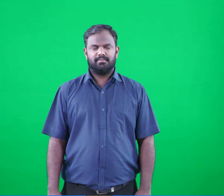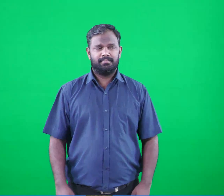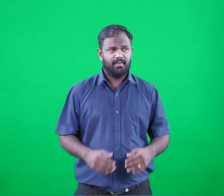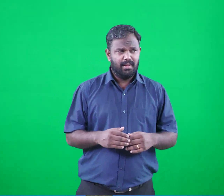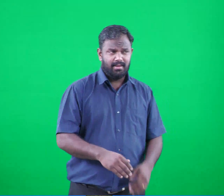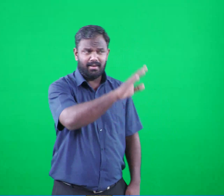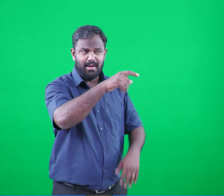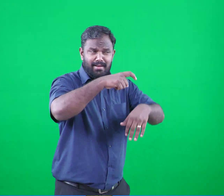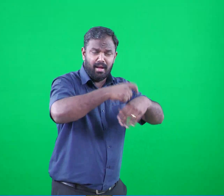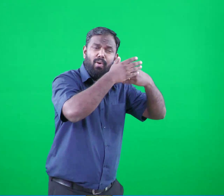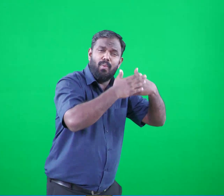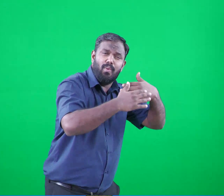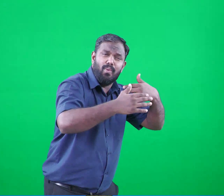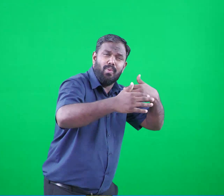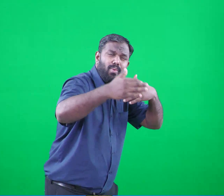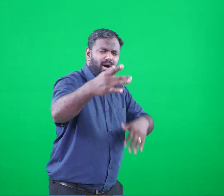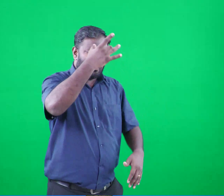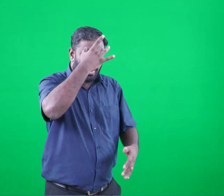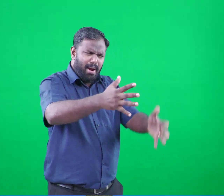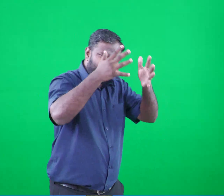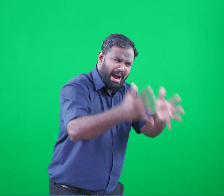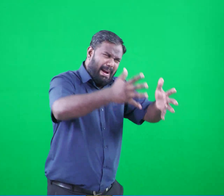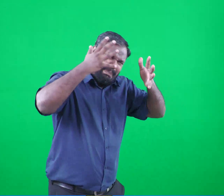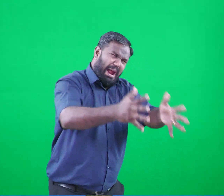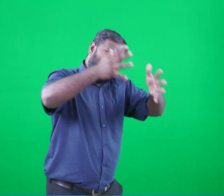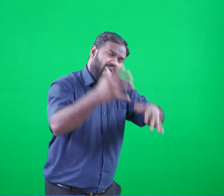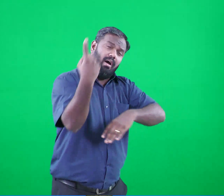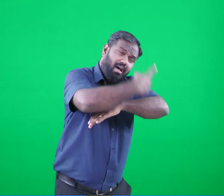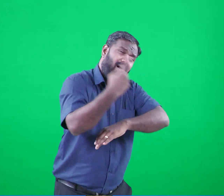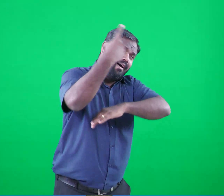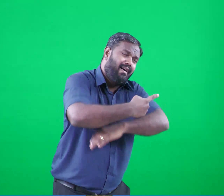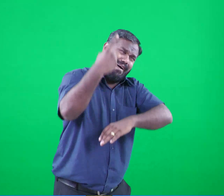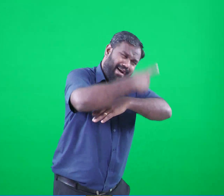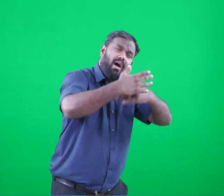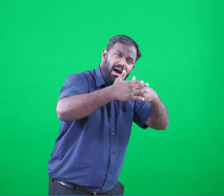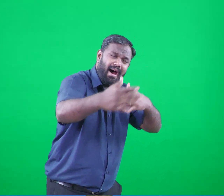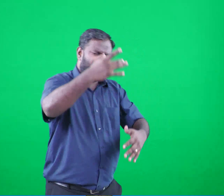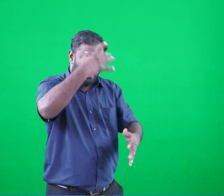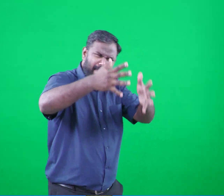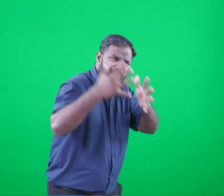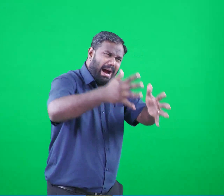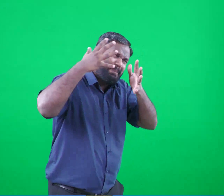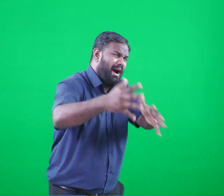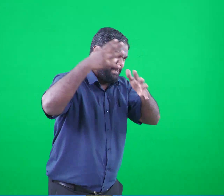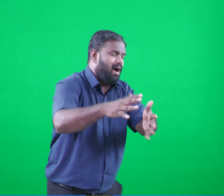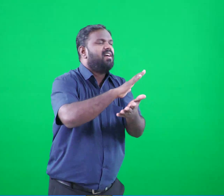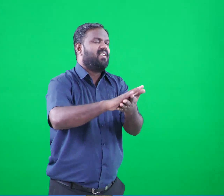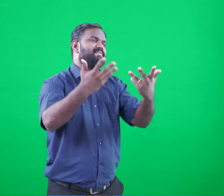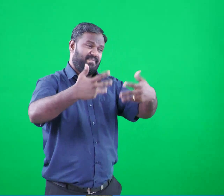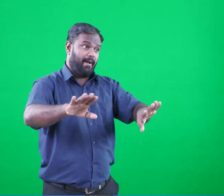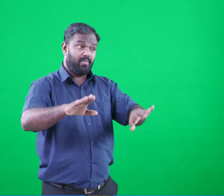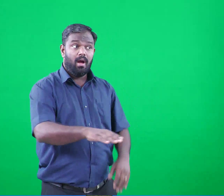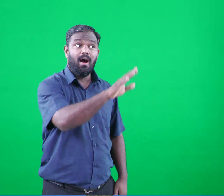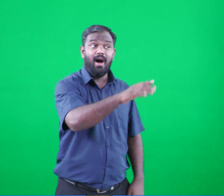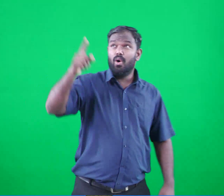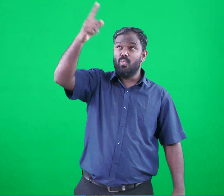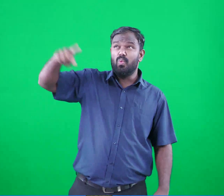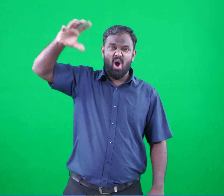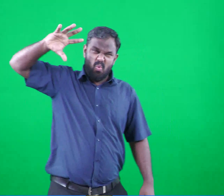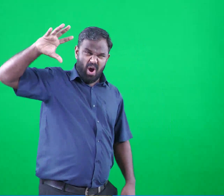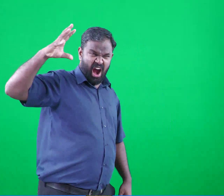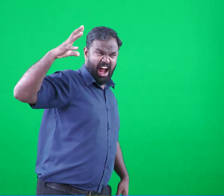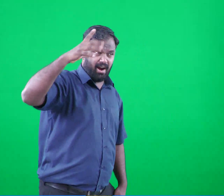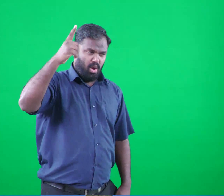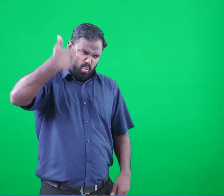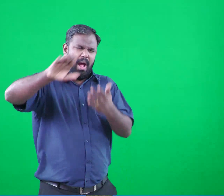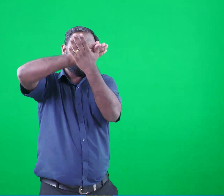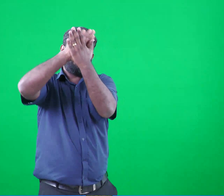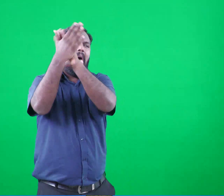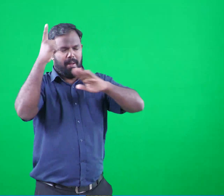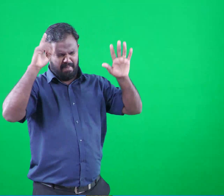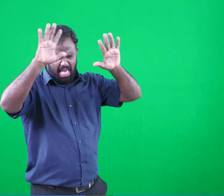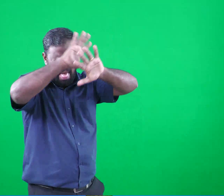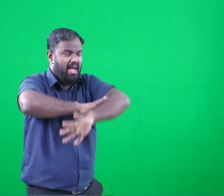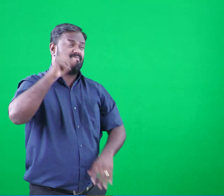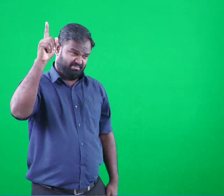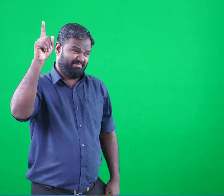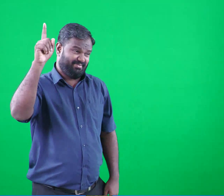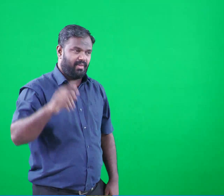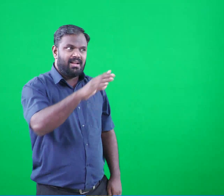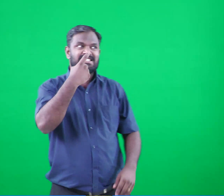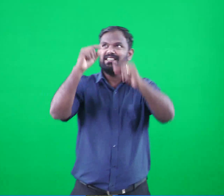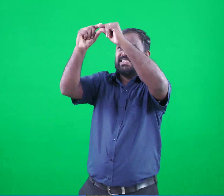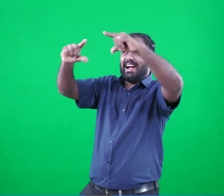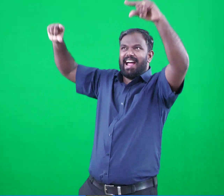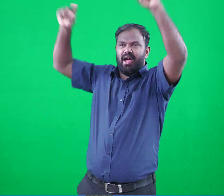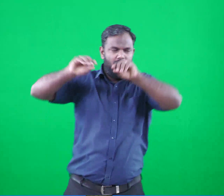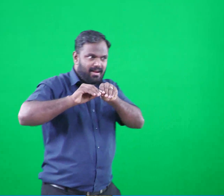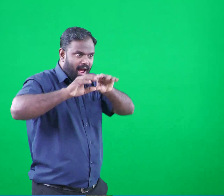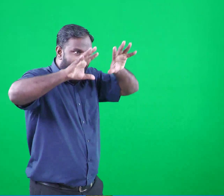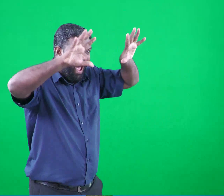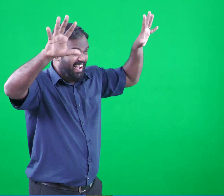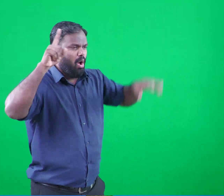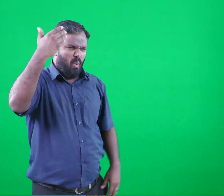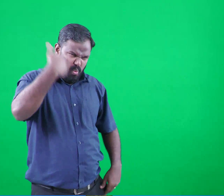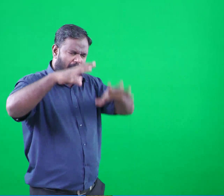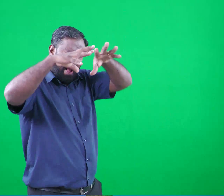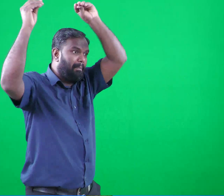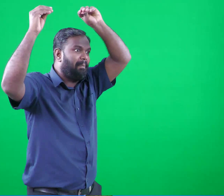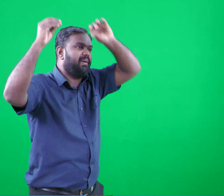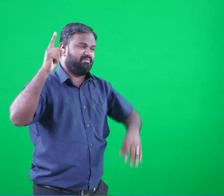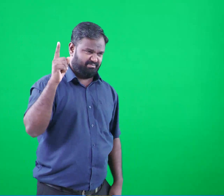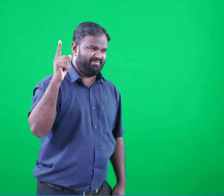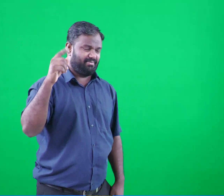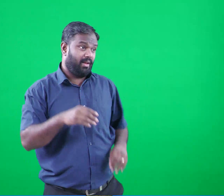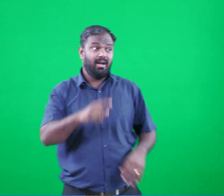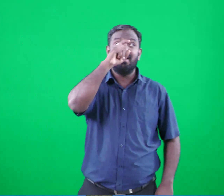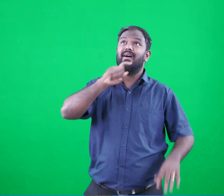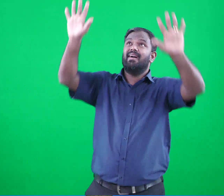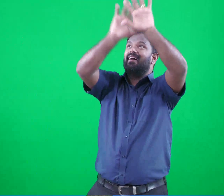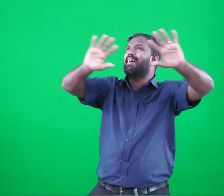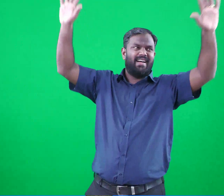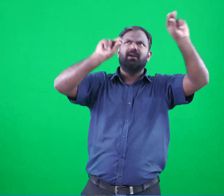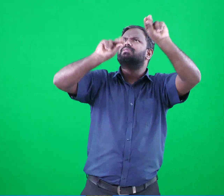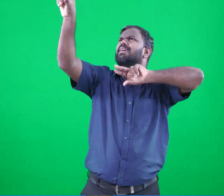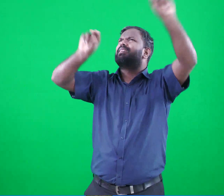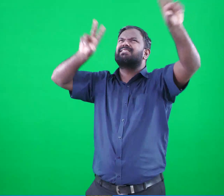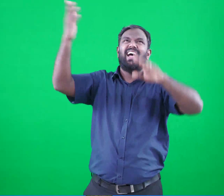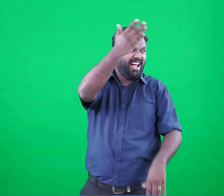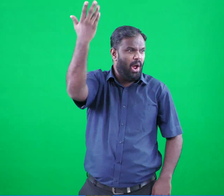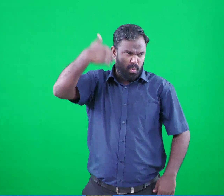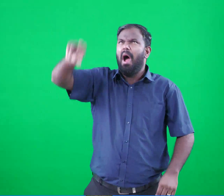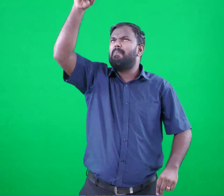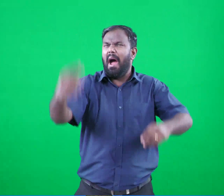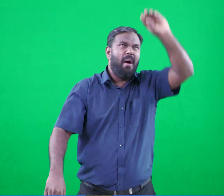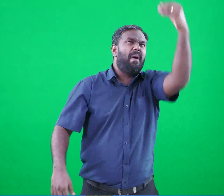But in those days, after that tribulation: ' The sun will be darkened, and the moon will not give its light;